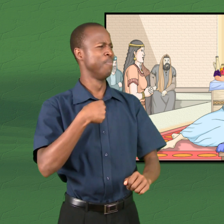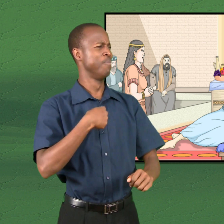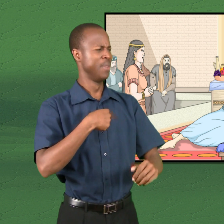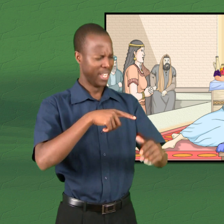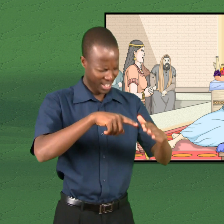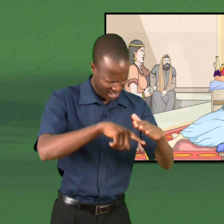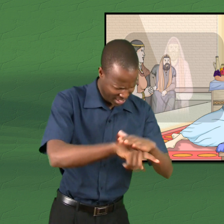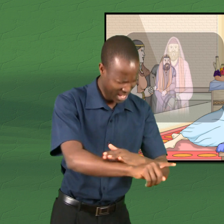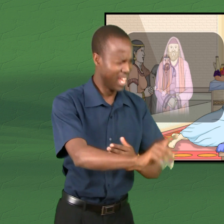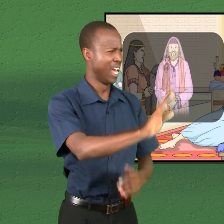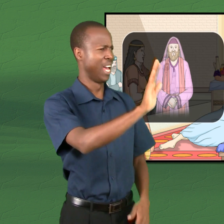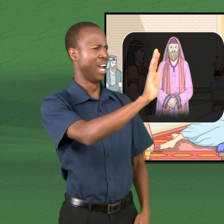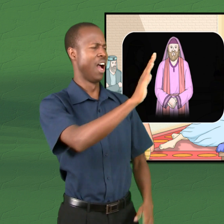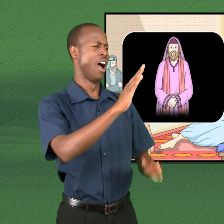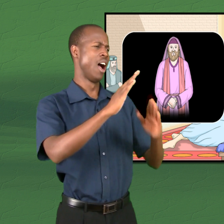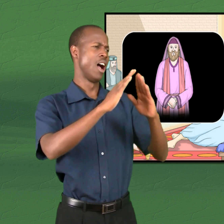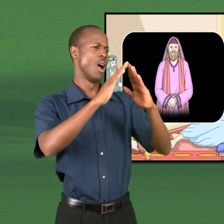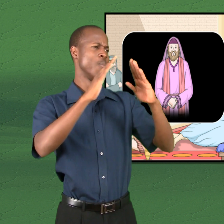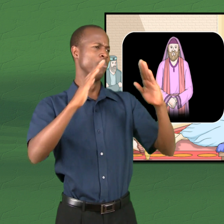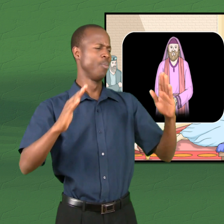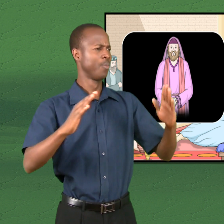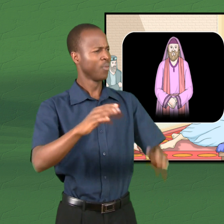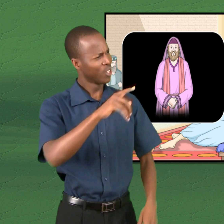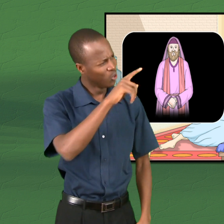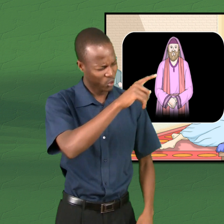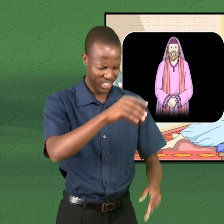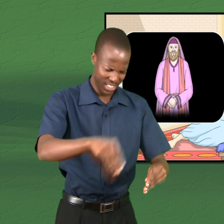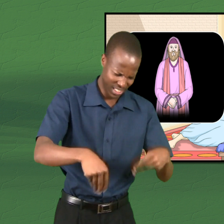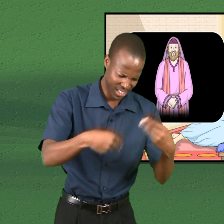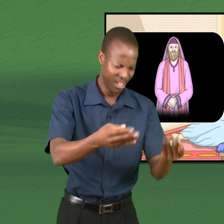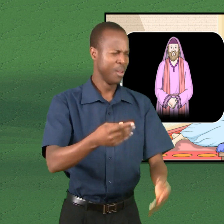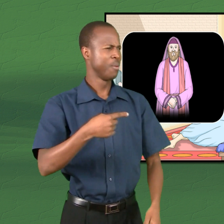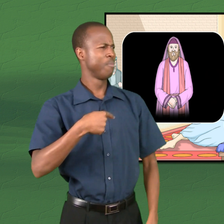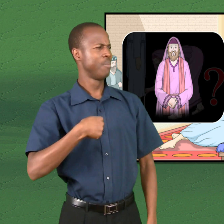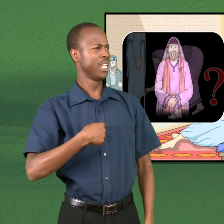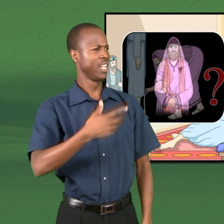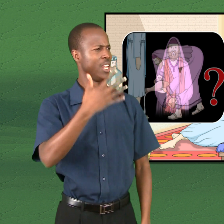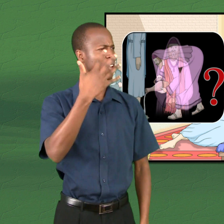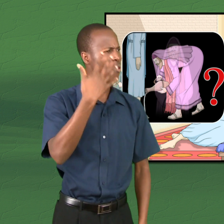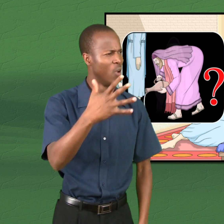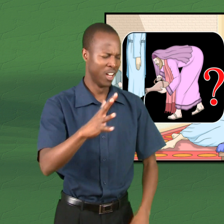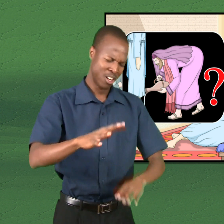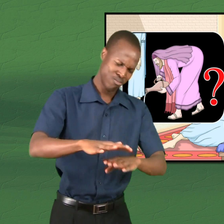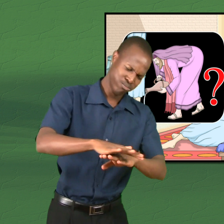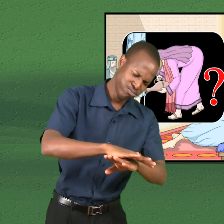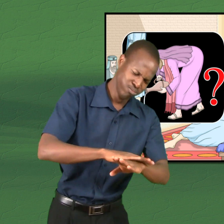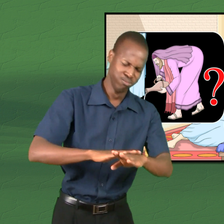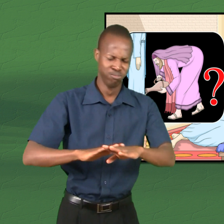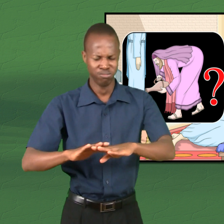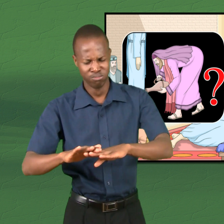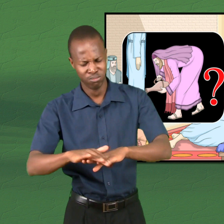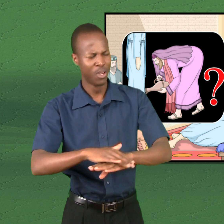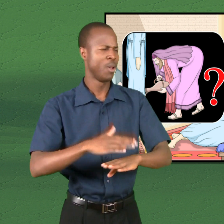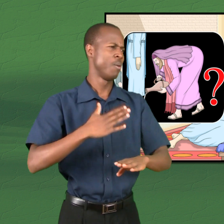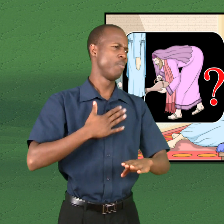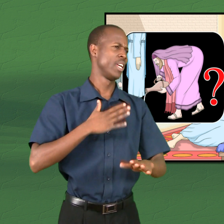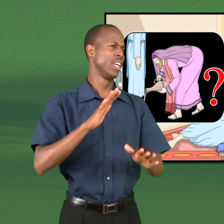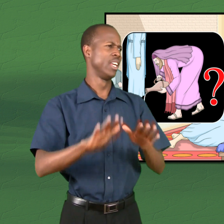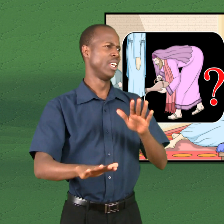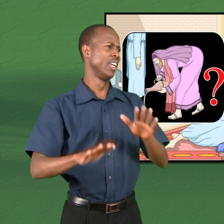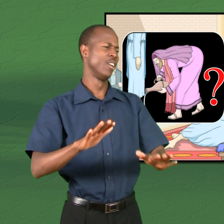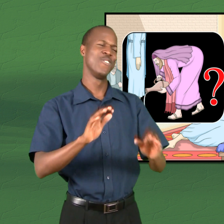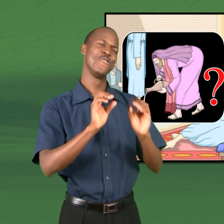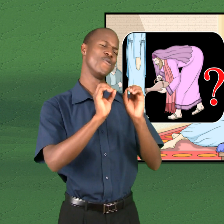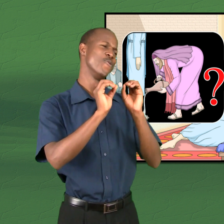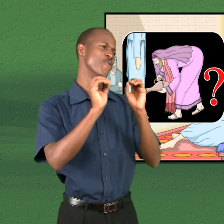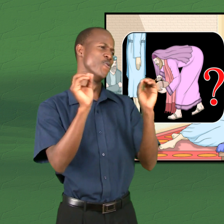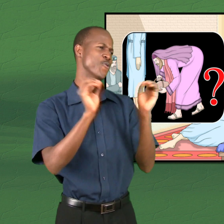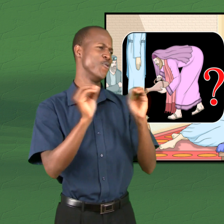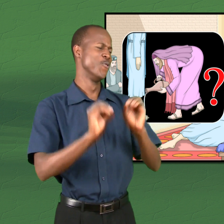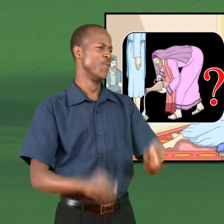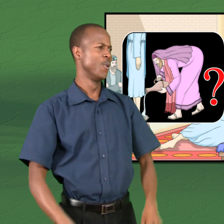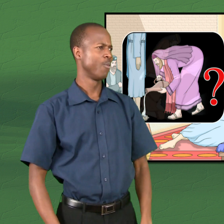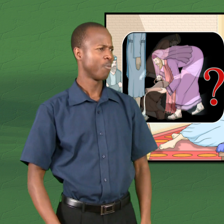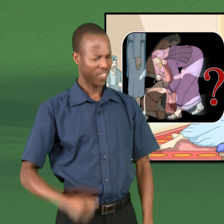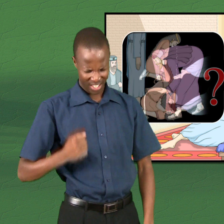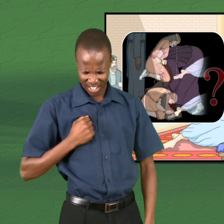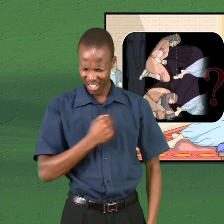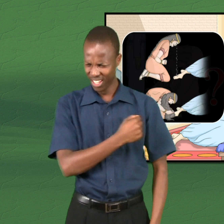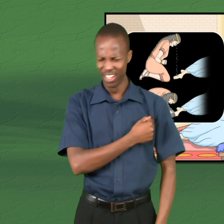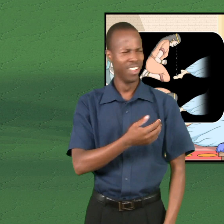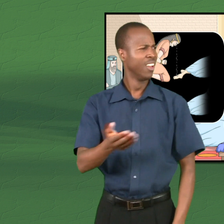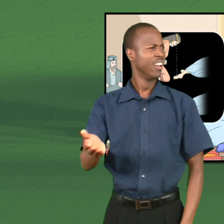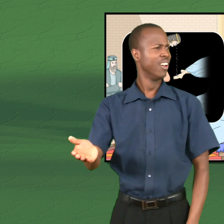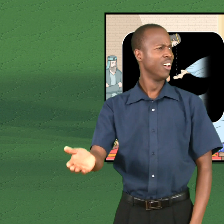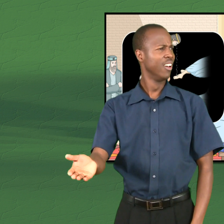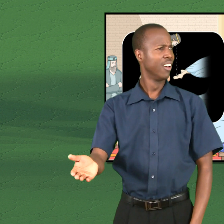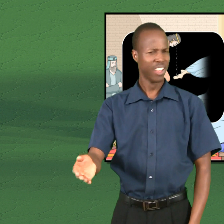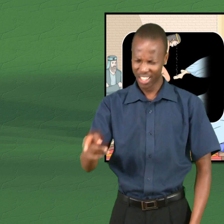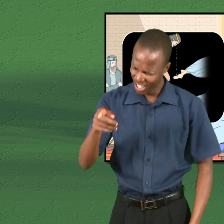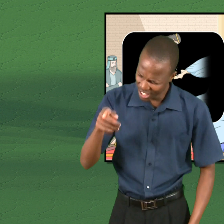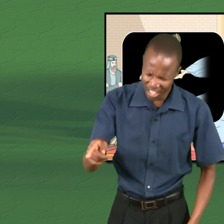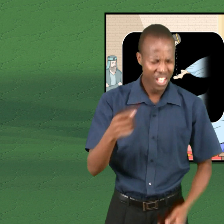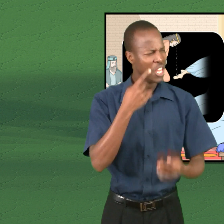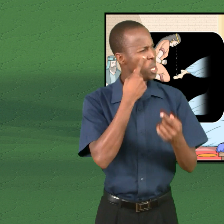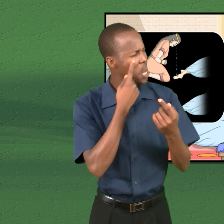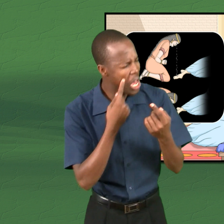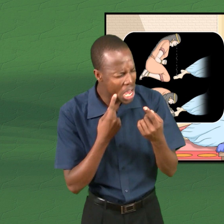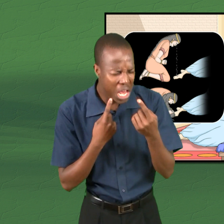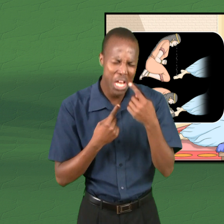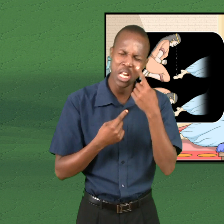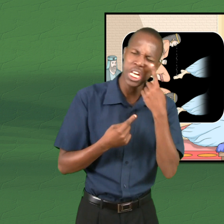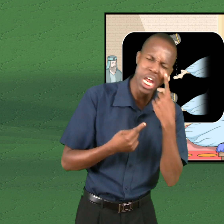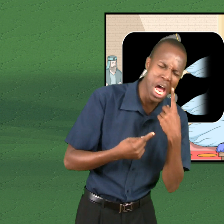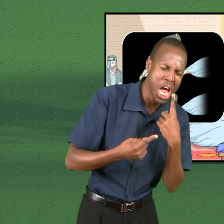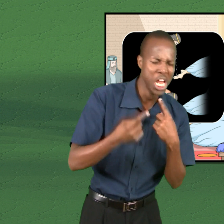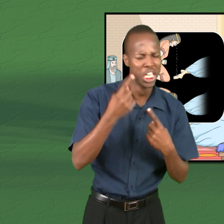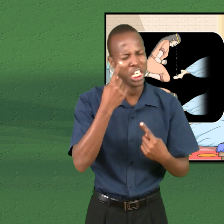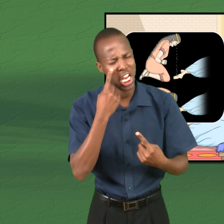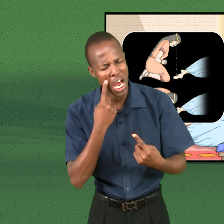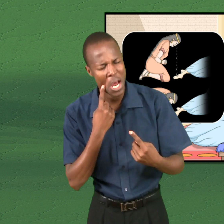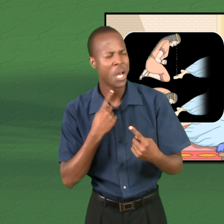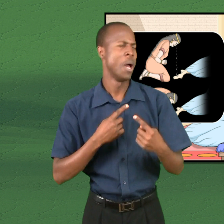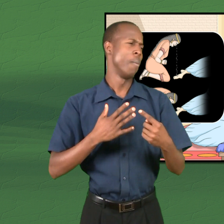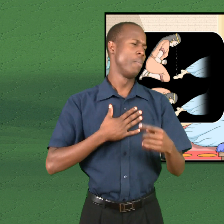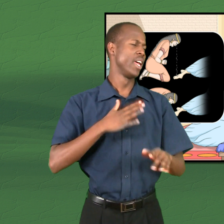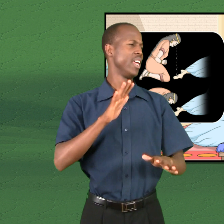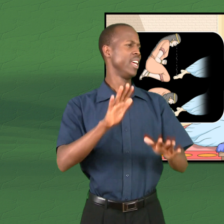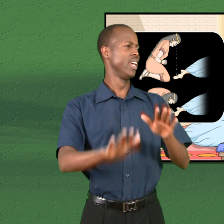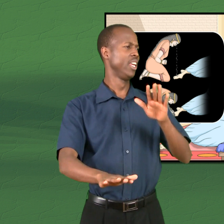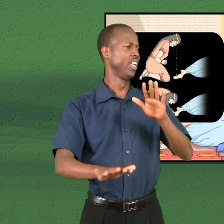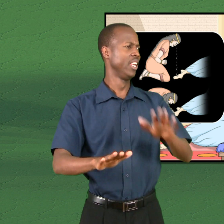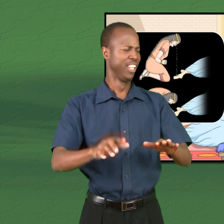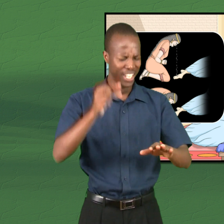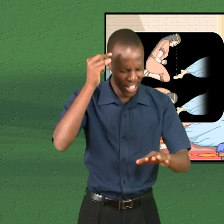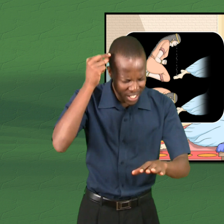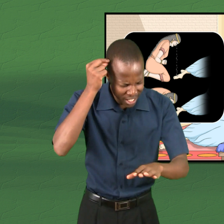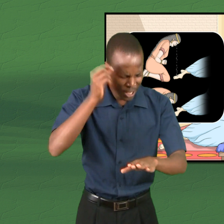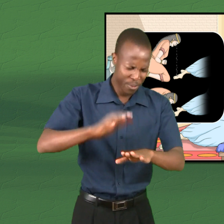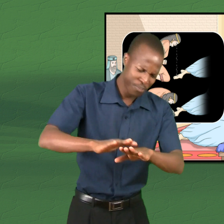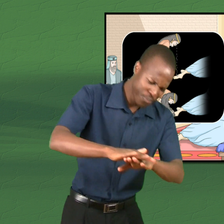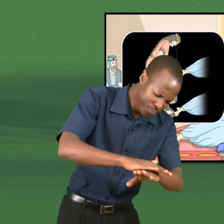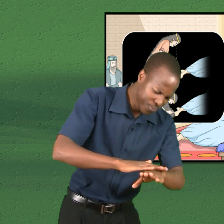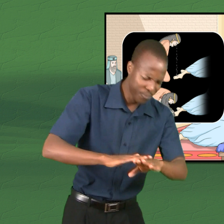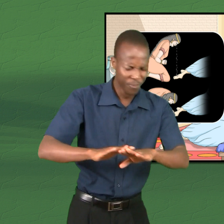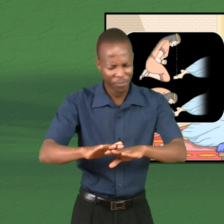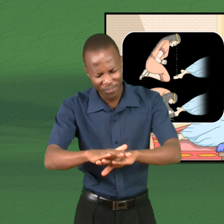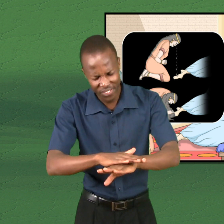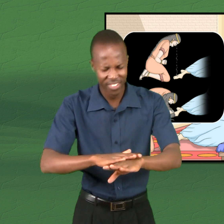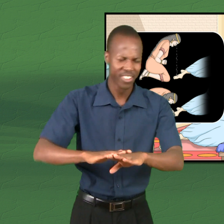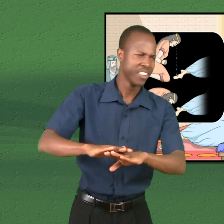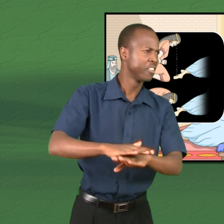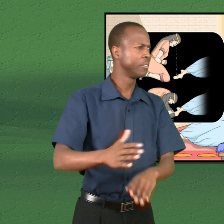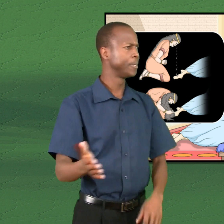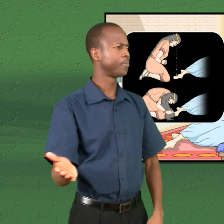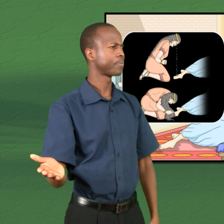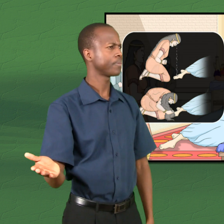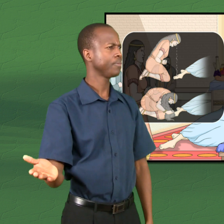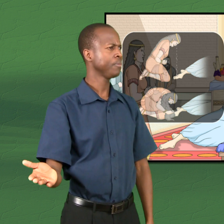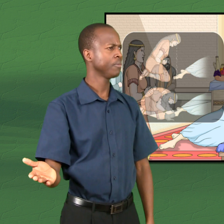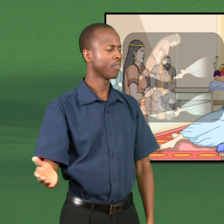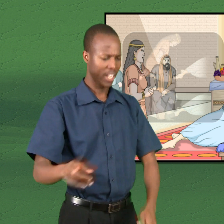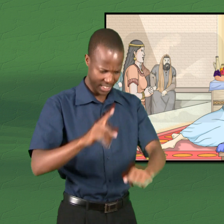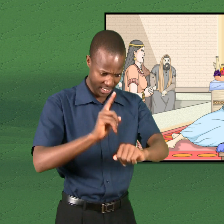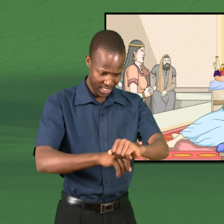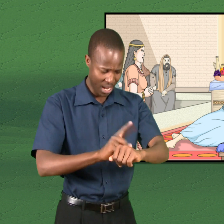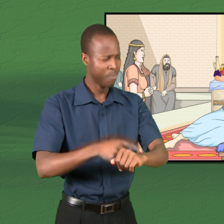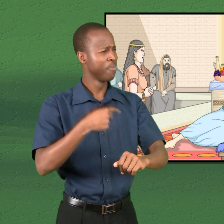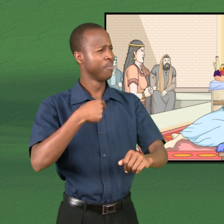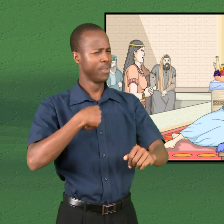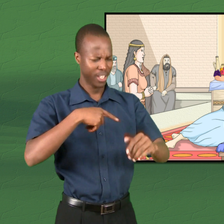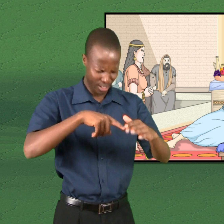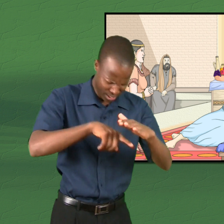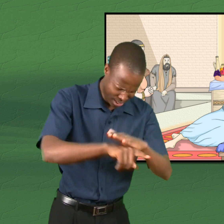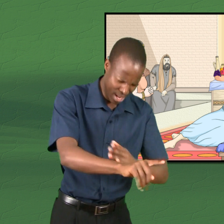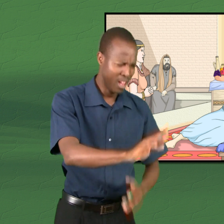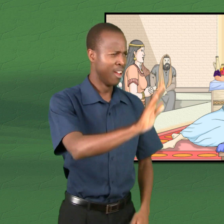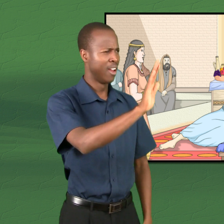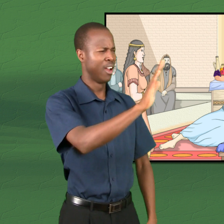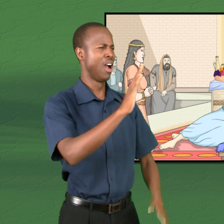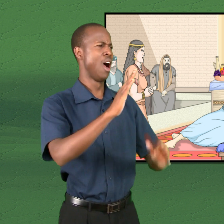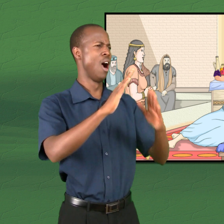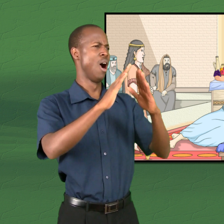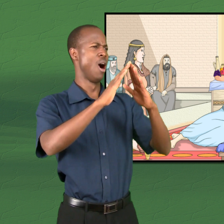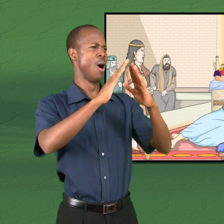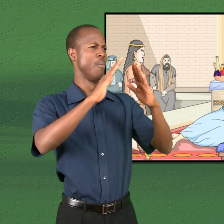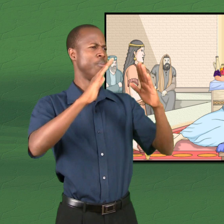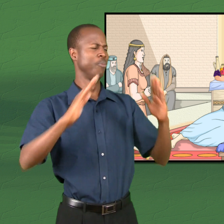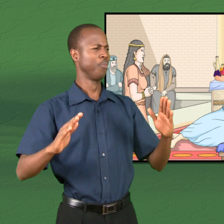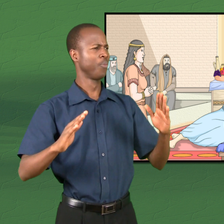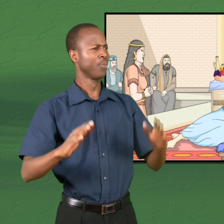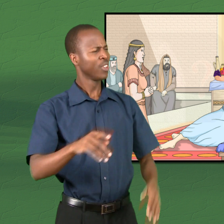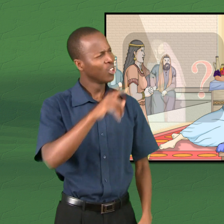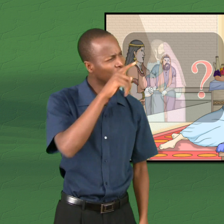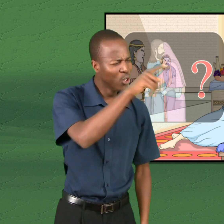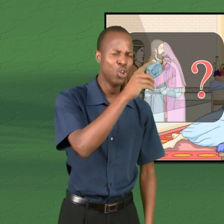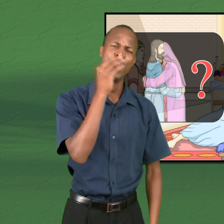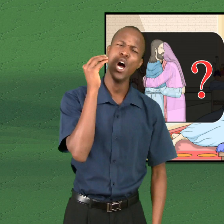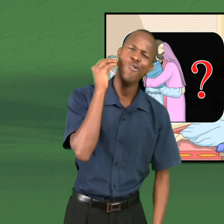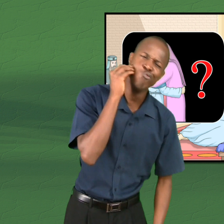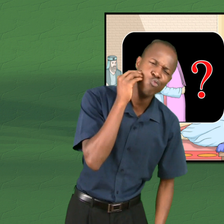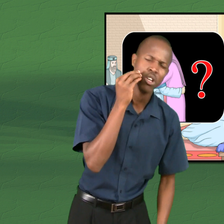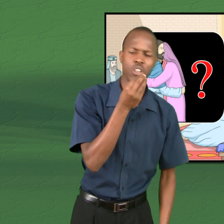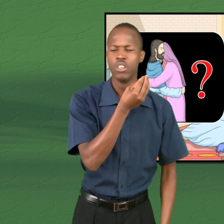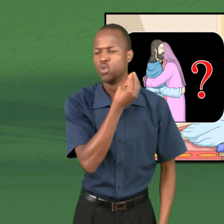When I entered your house, you did not give Me water for My feet, but she wet My feet with her tears and wiped them with her hair.